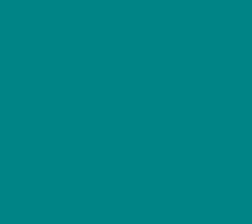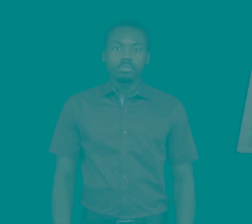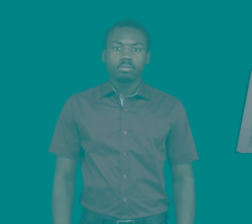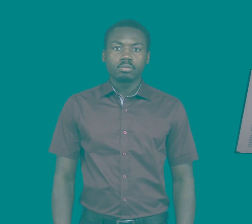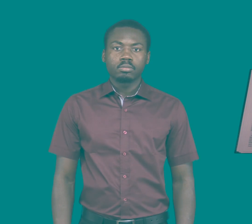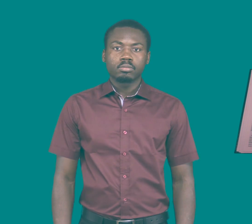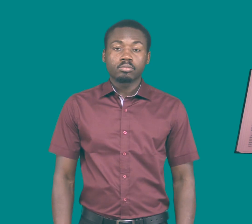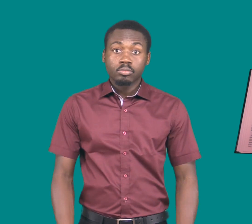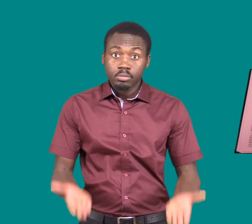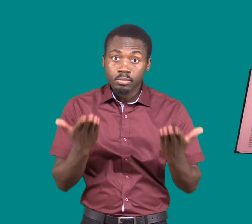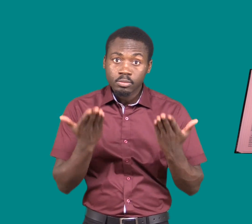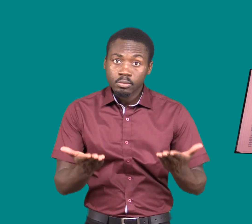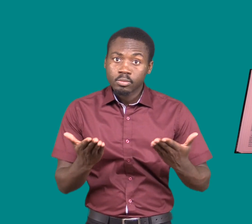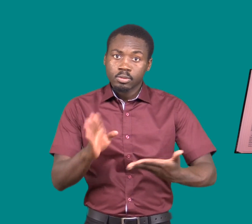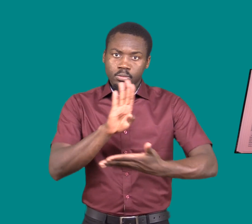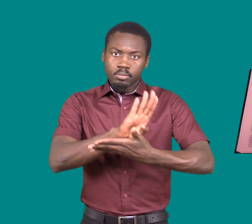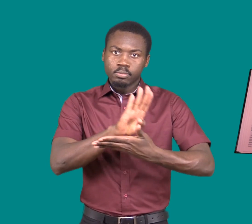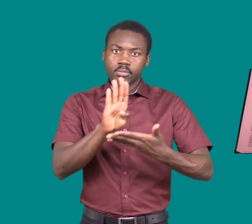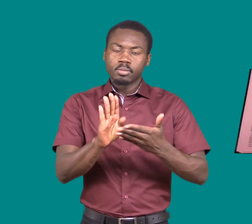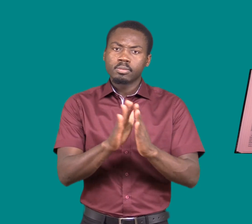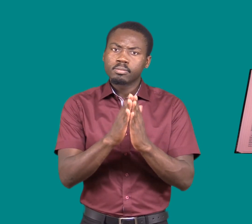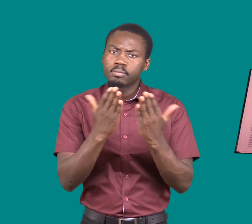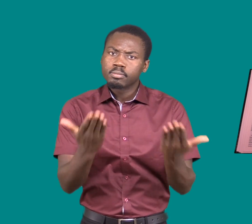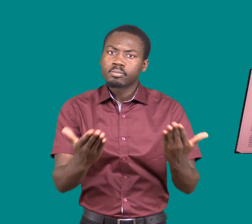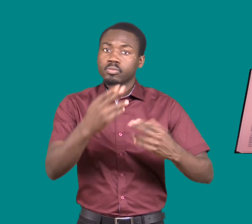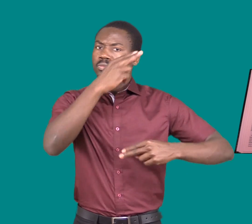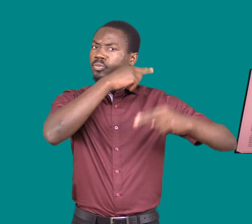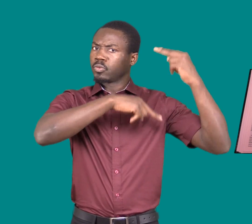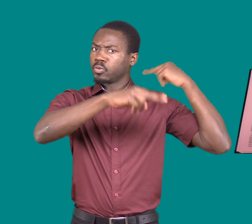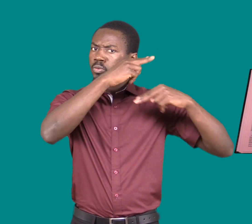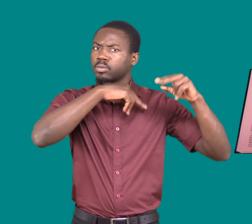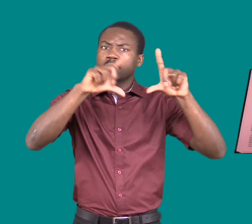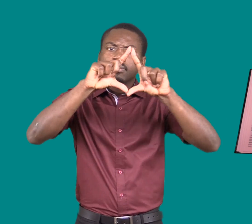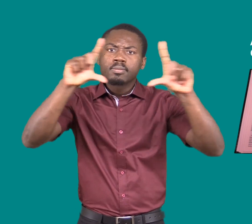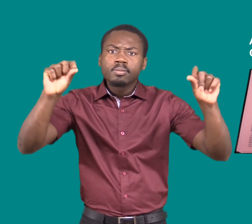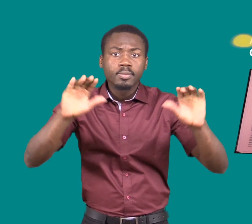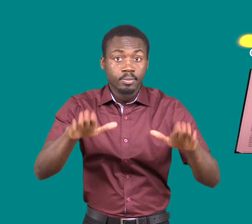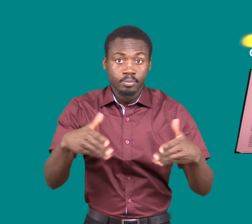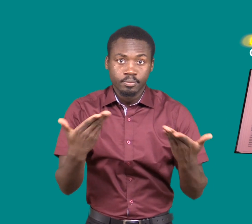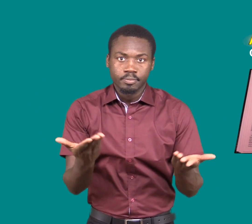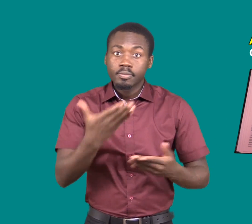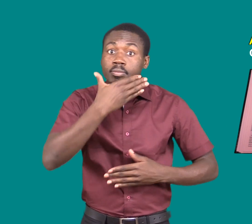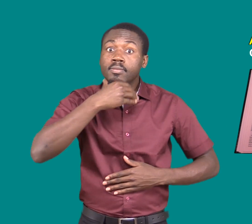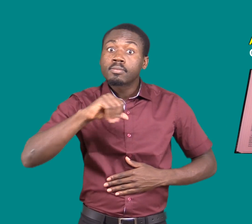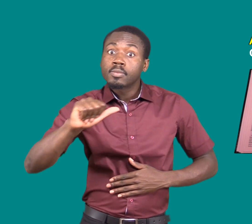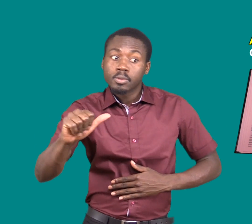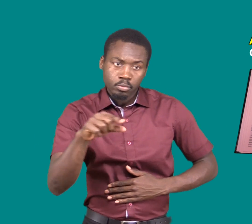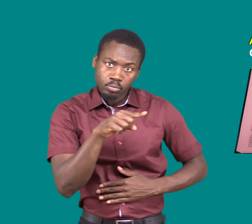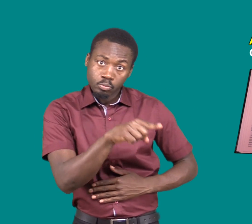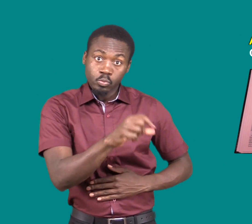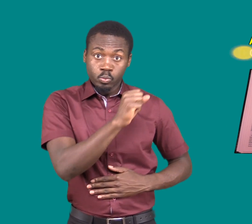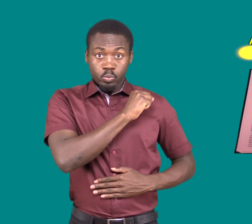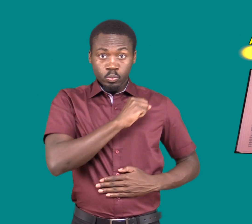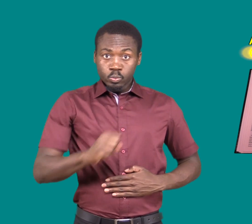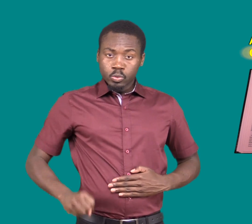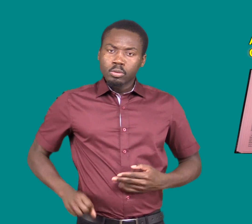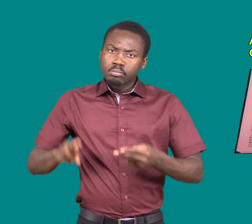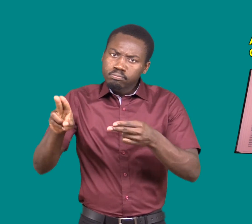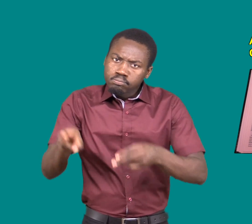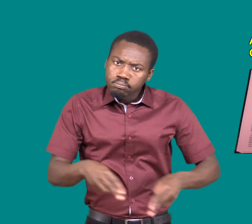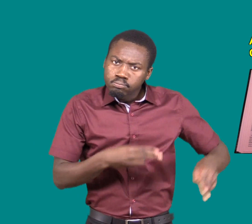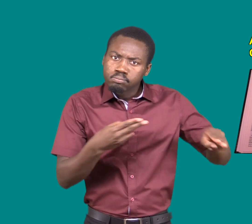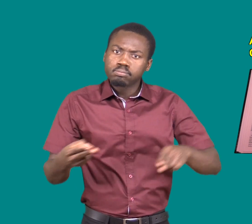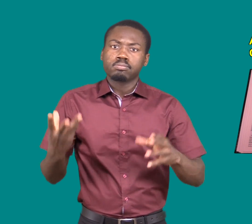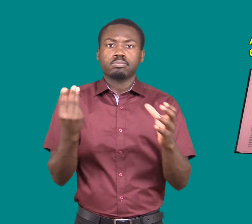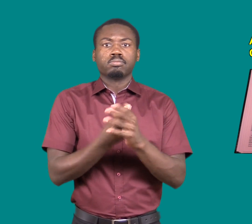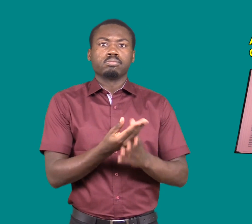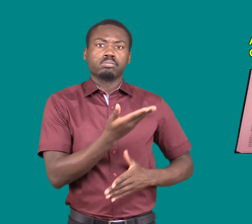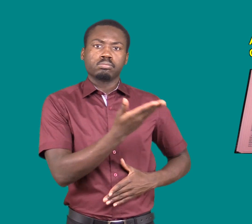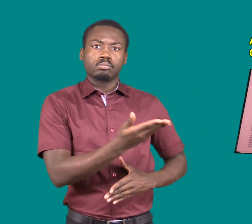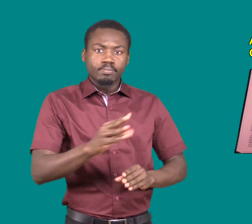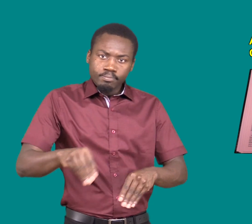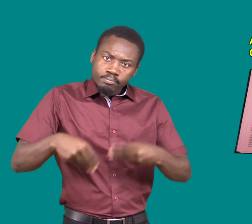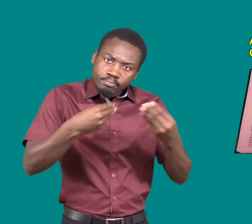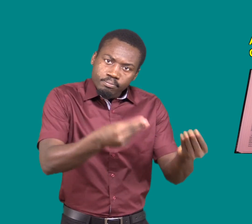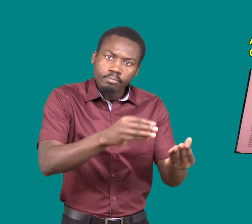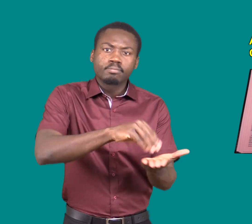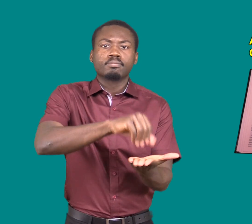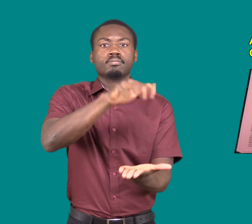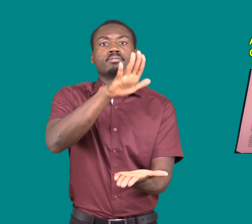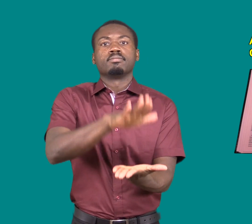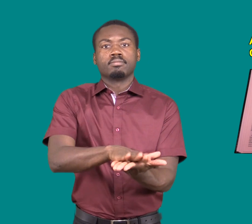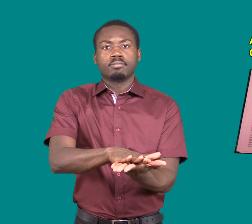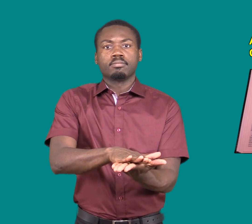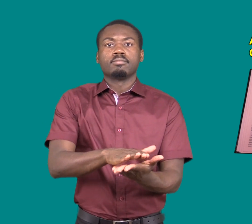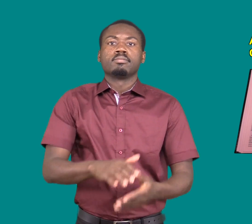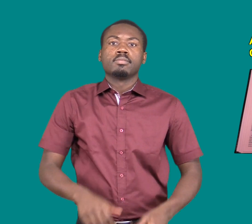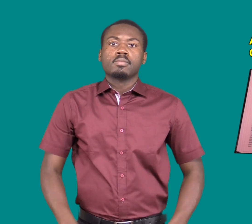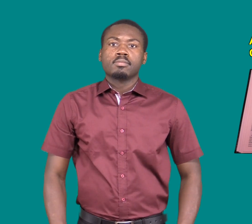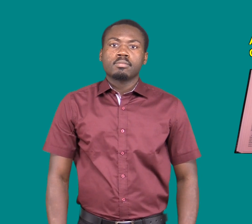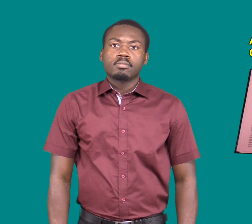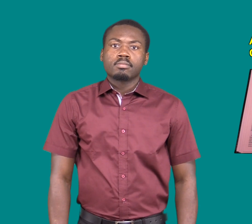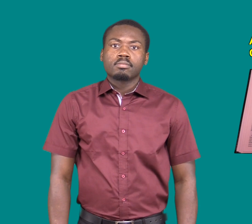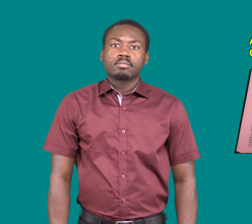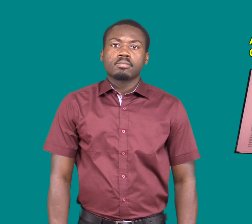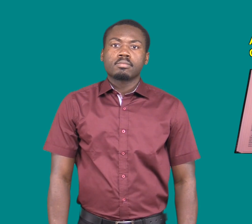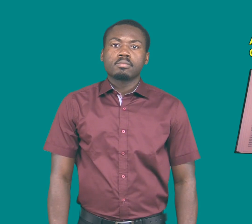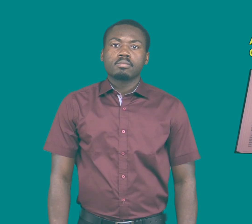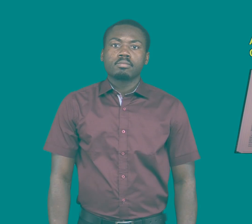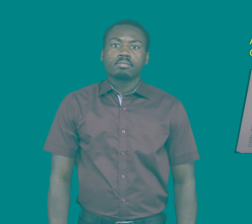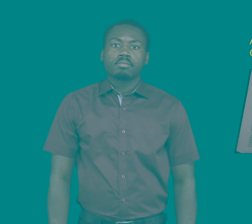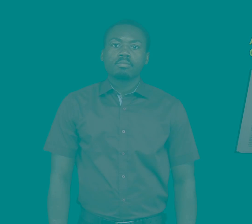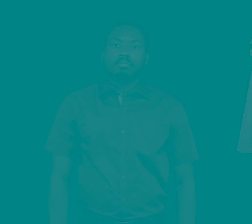The Lord's covenant with Abram - land